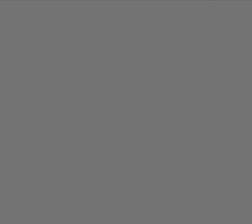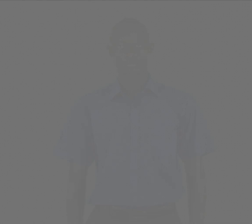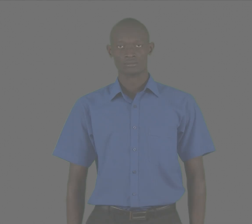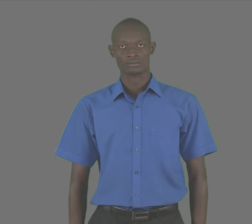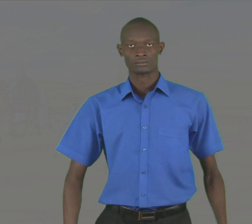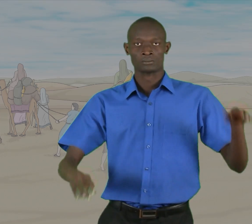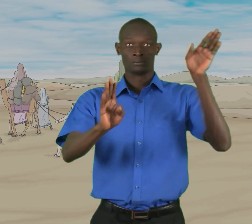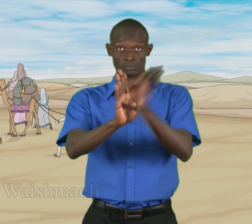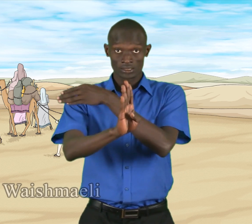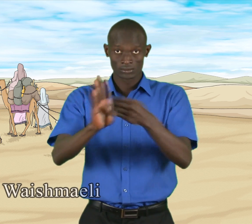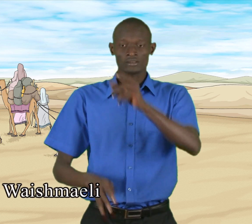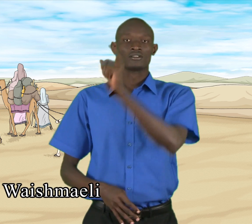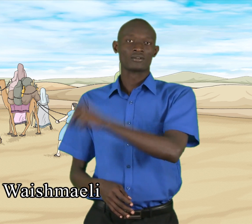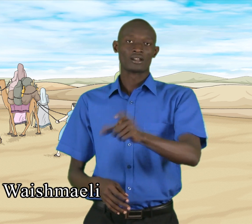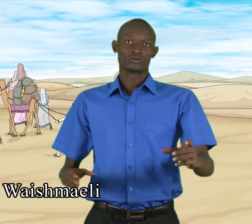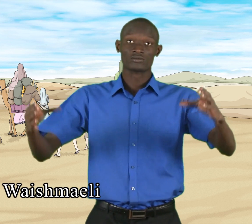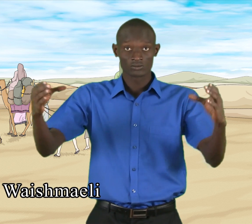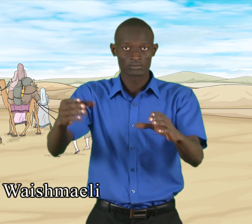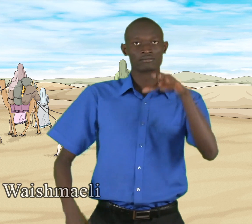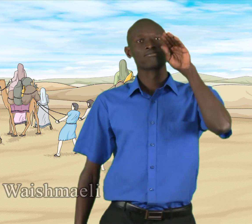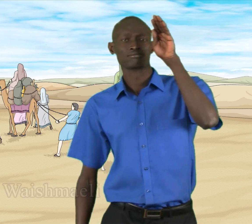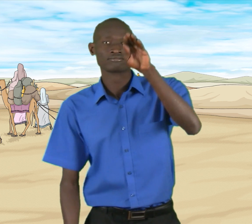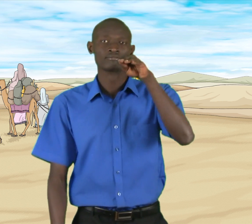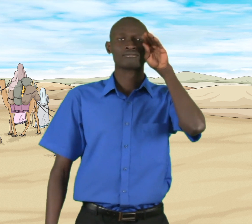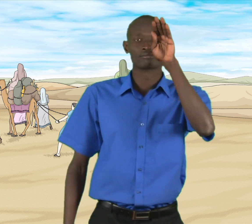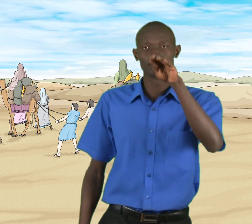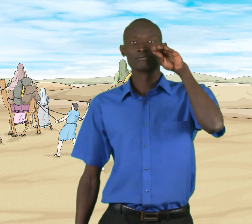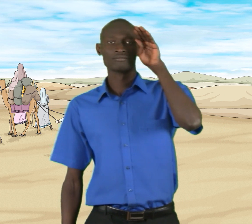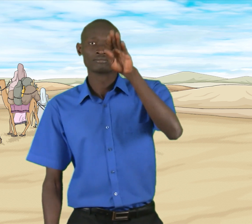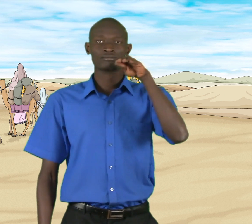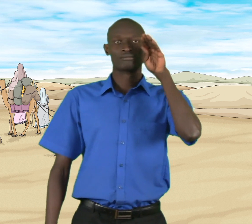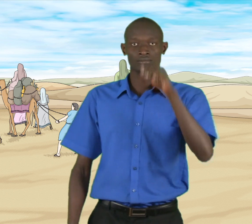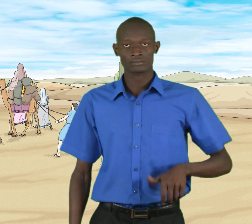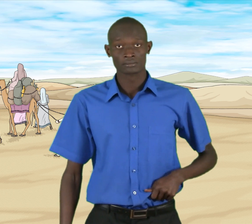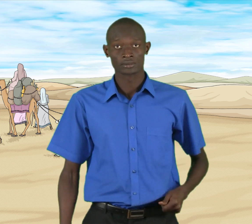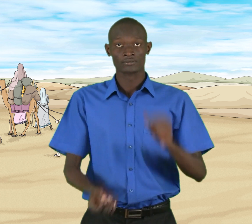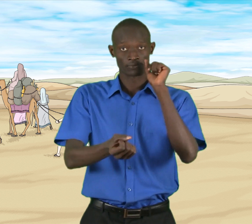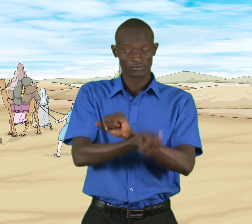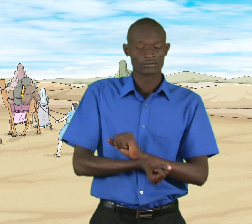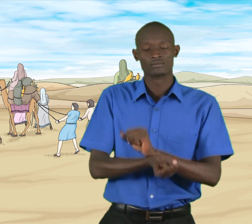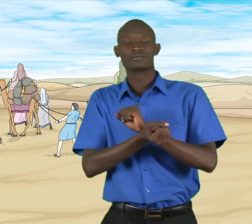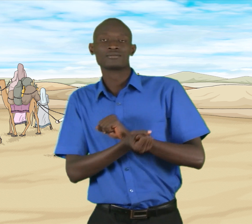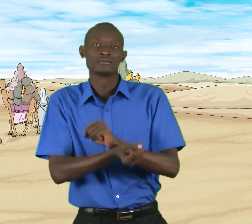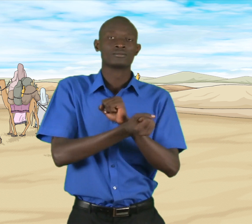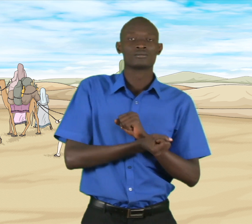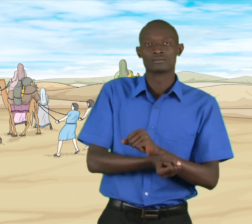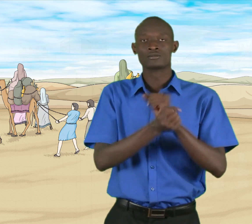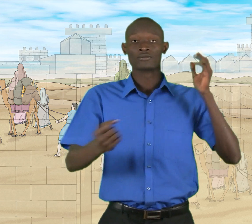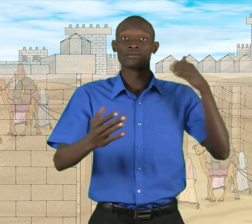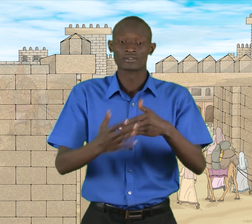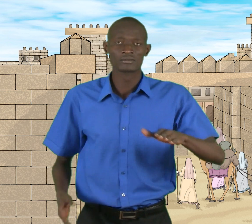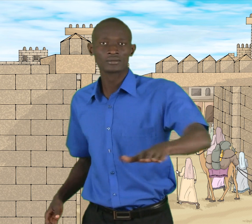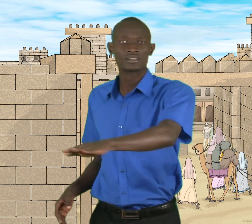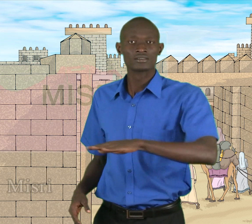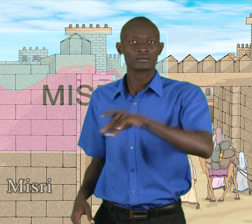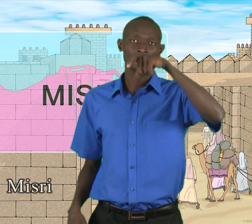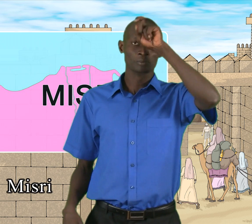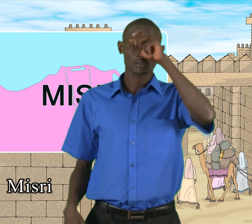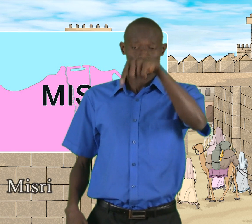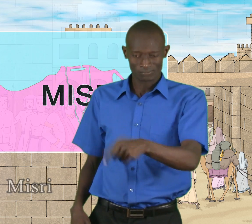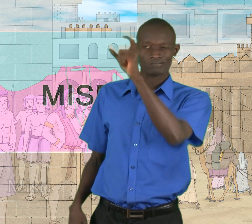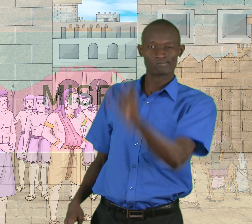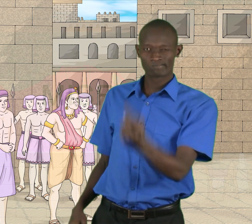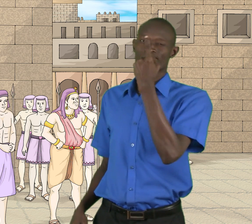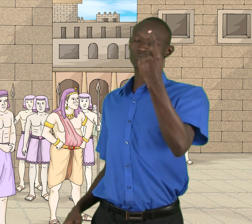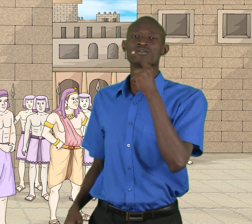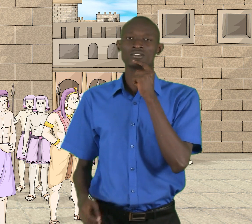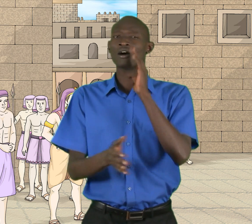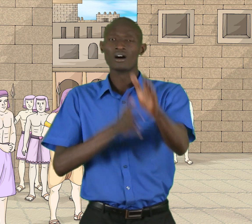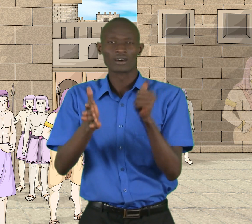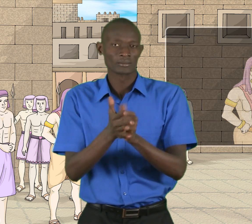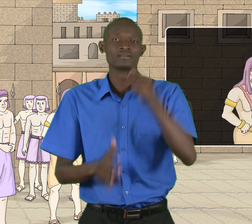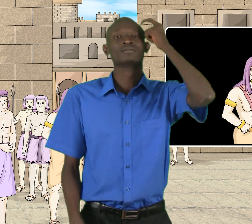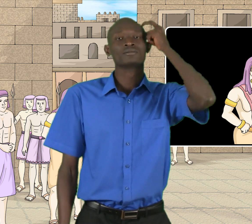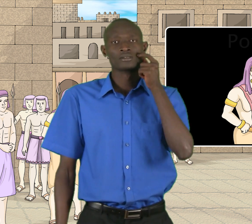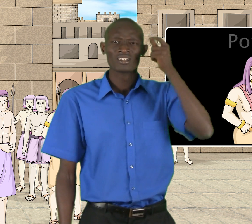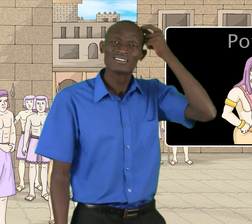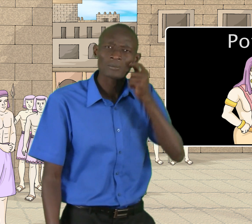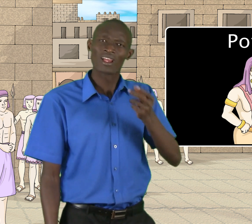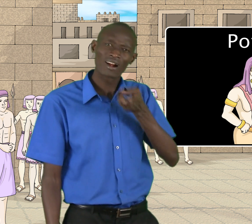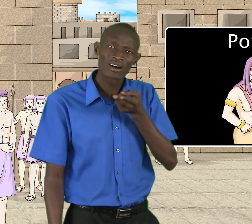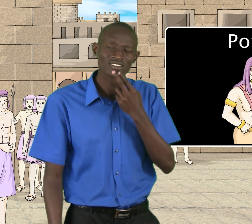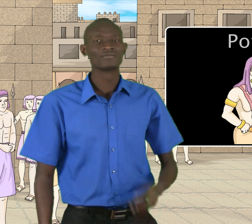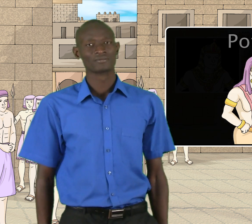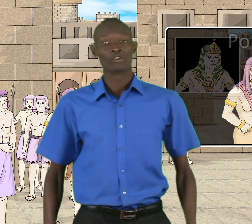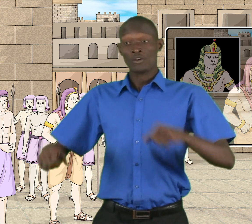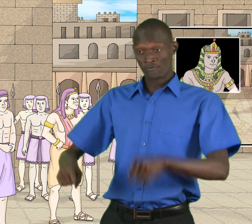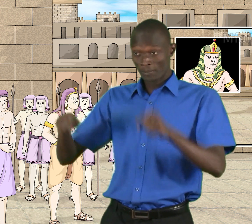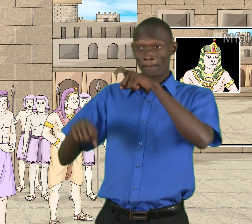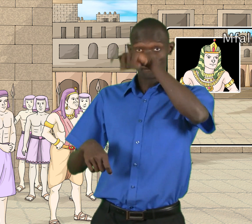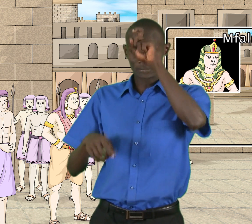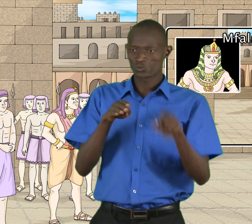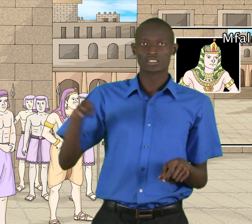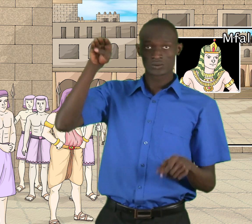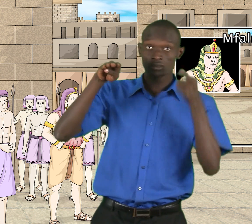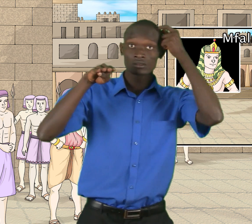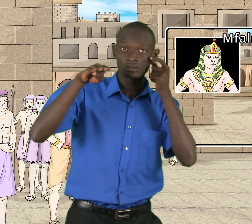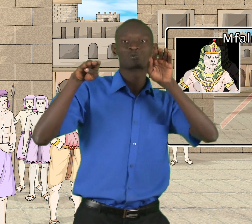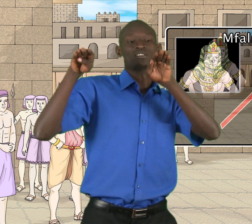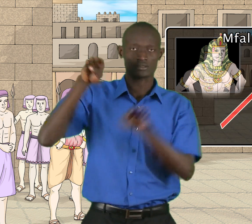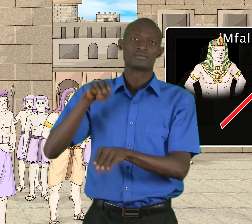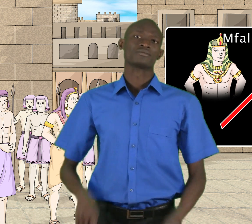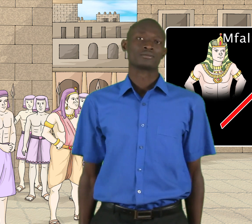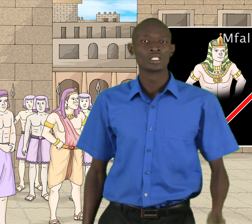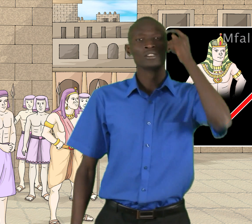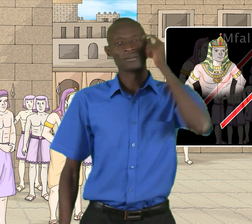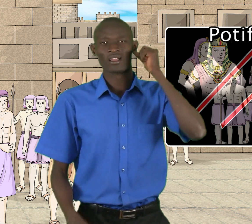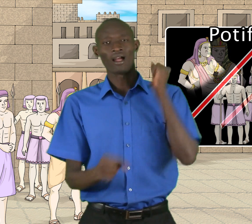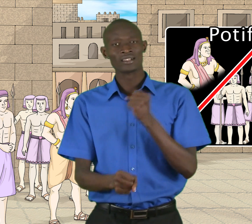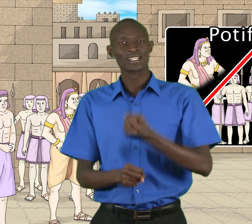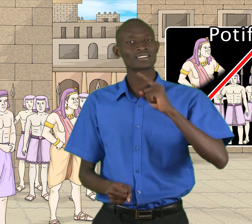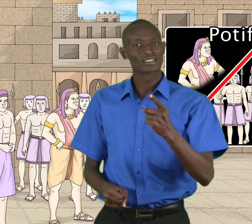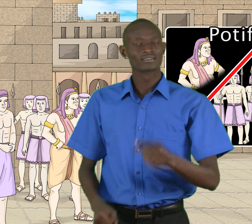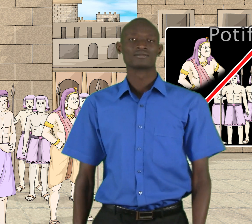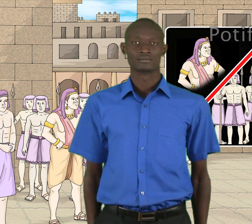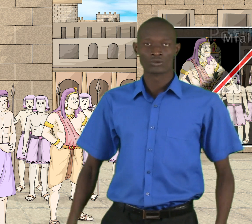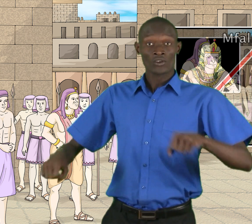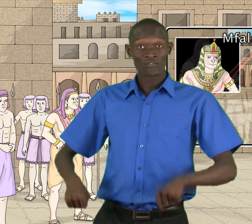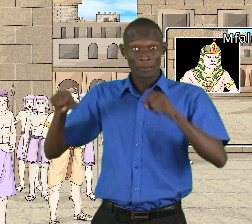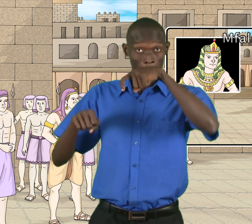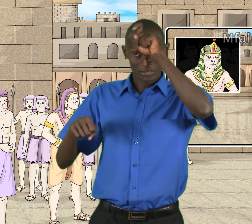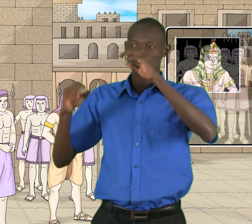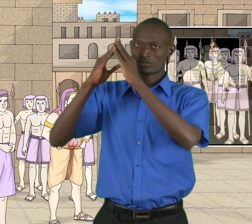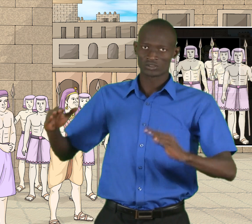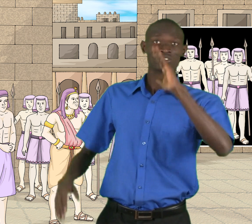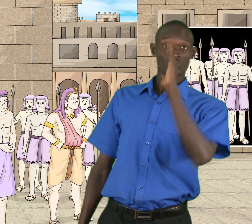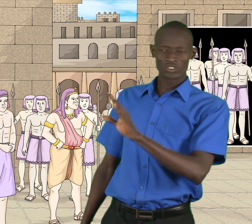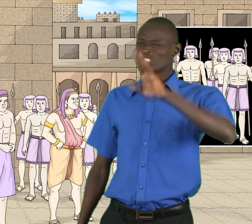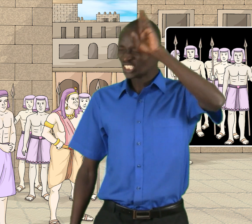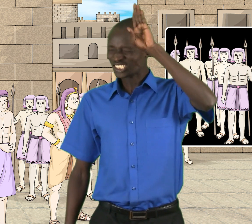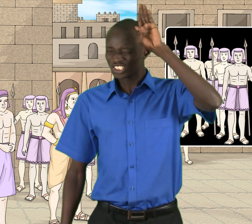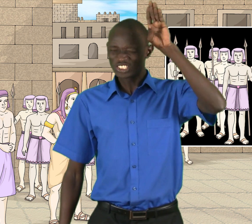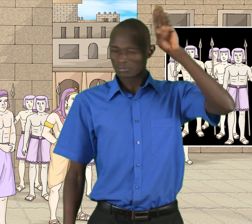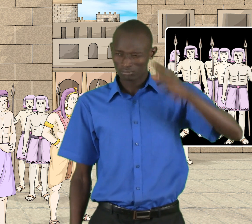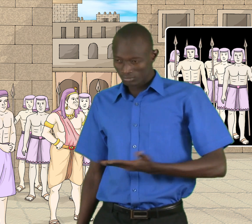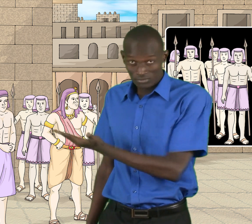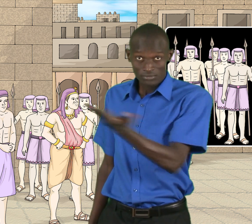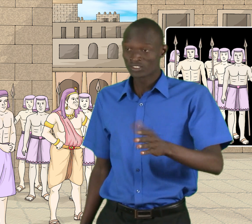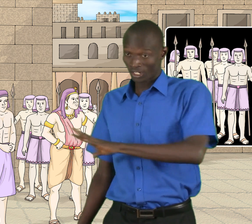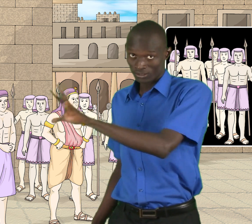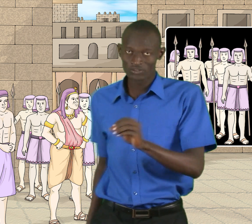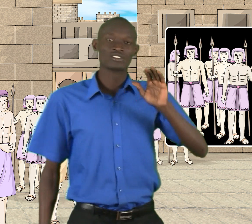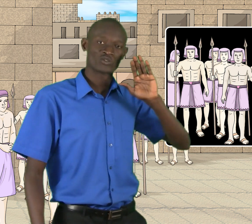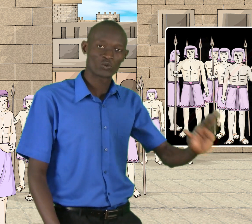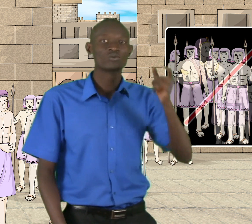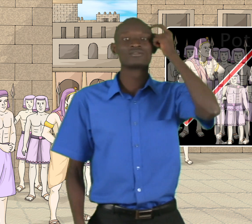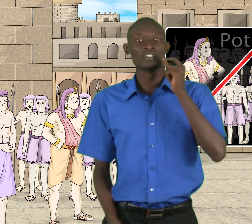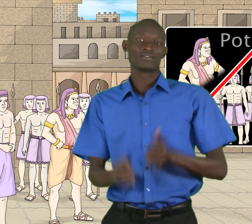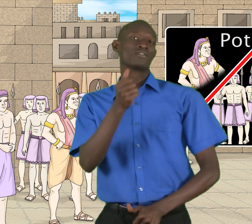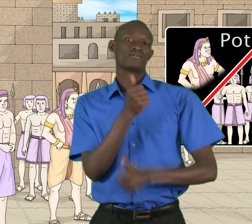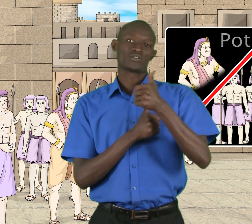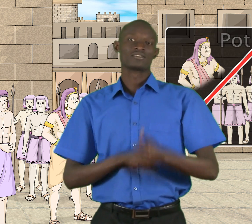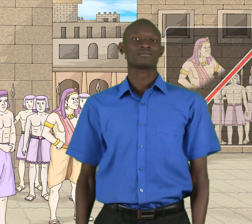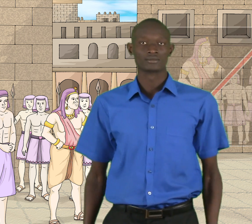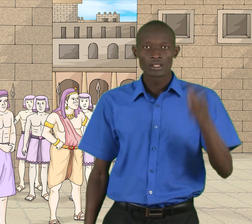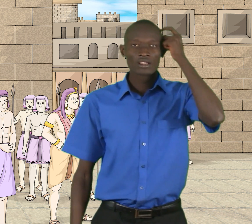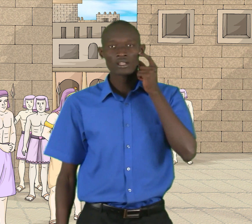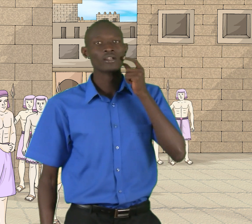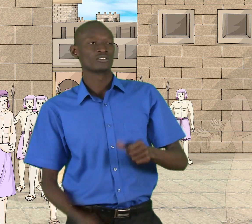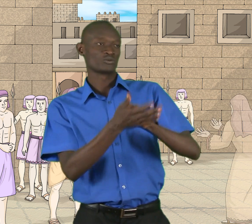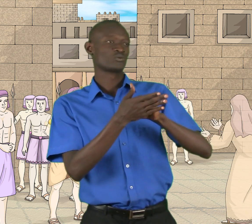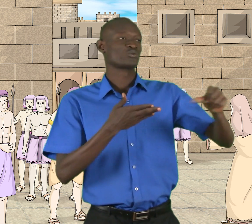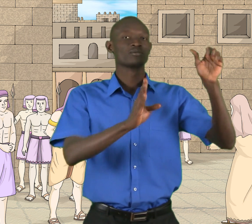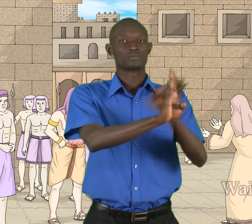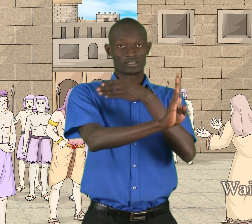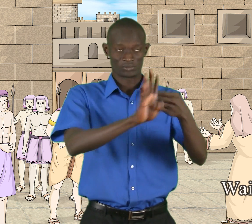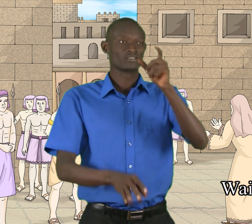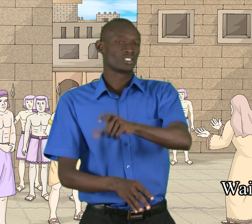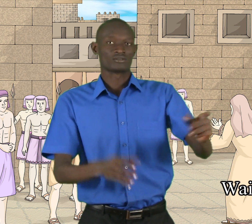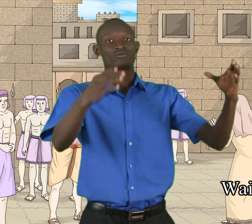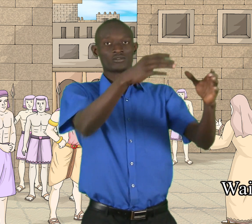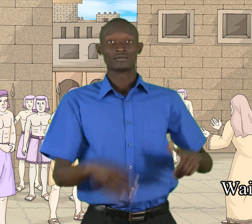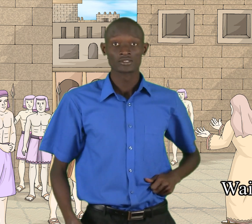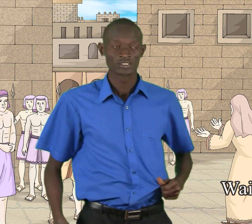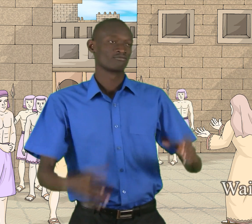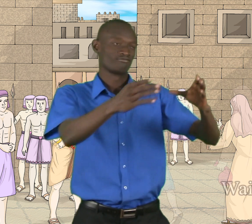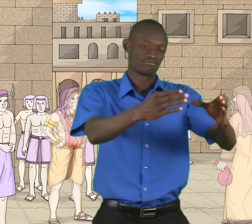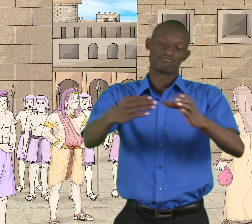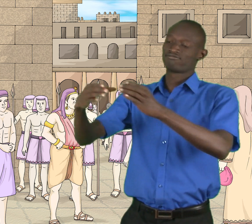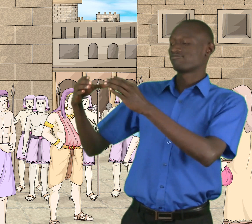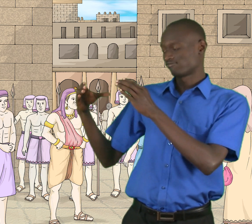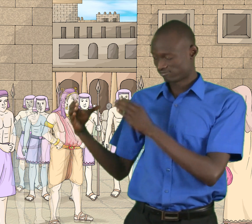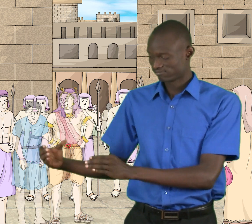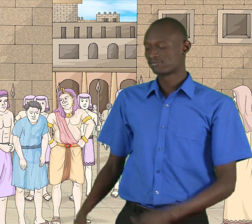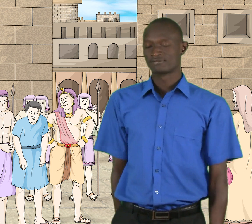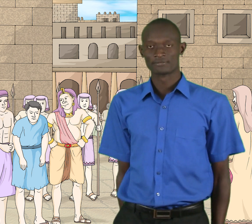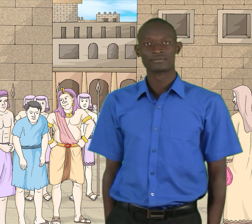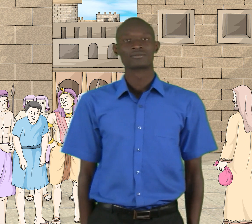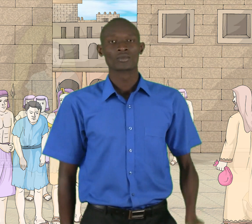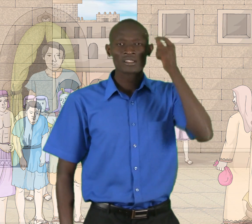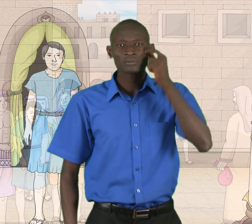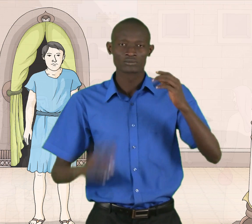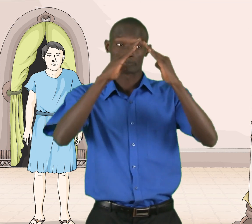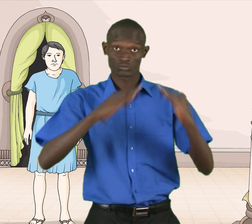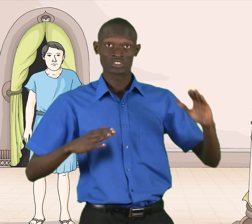Meanwhile, Joseph had been taken down to Egypt, where an Egyptian named Potiphar, an officer of Pharaoh and captain of the guard, bought him from the Ishmaelites who had taken him there.